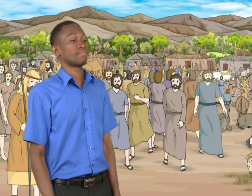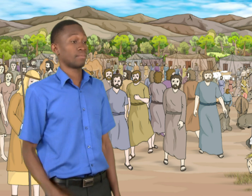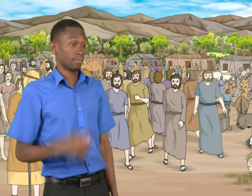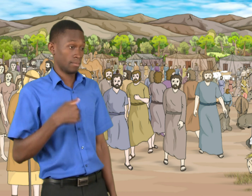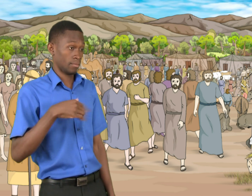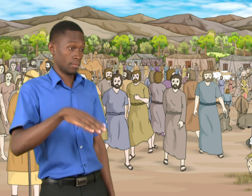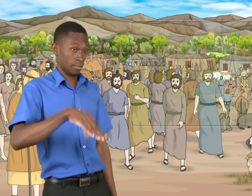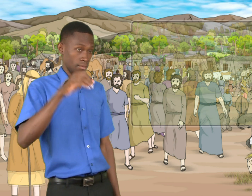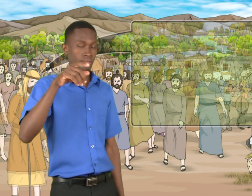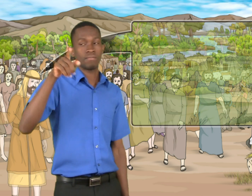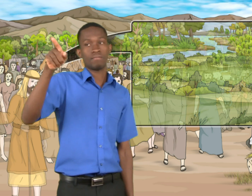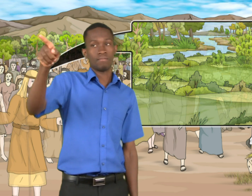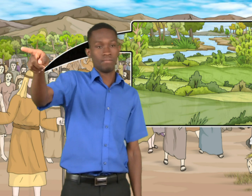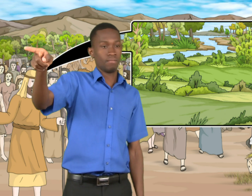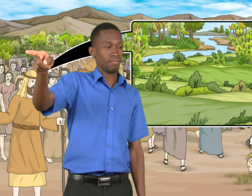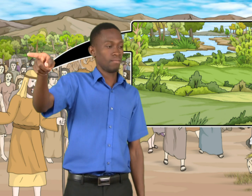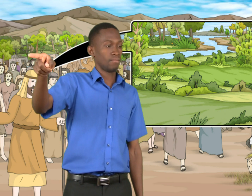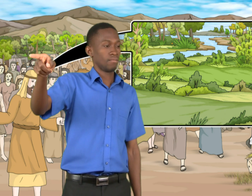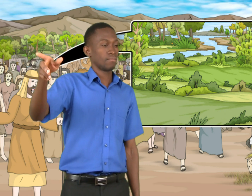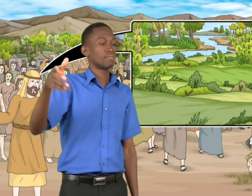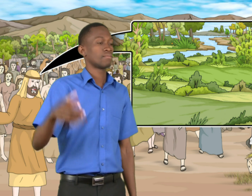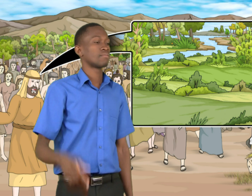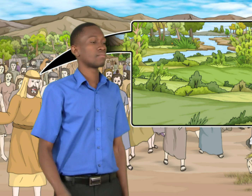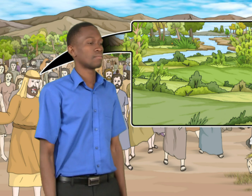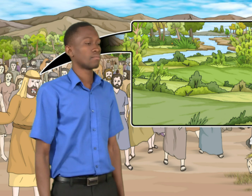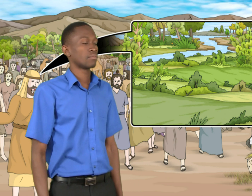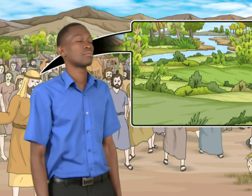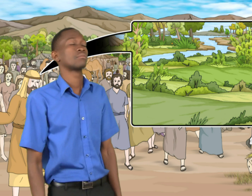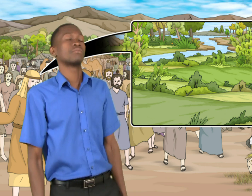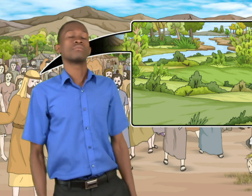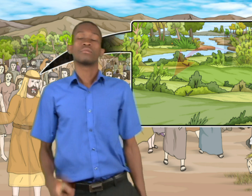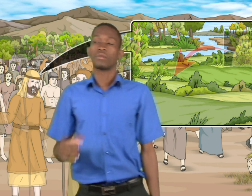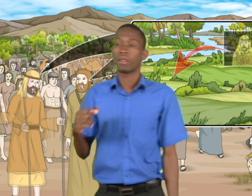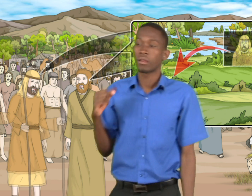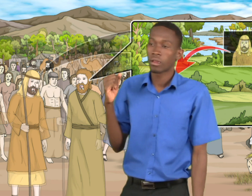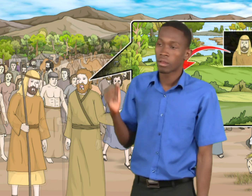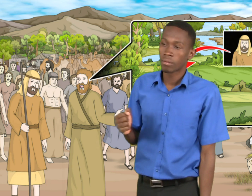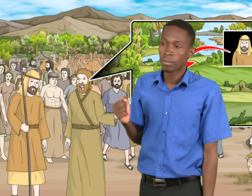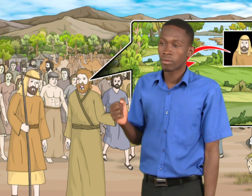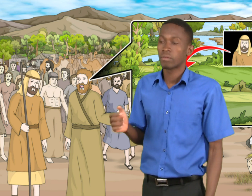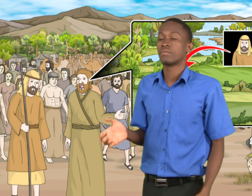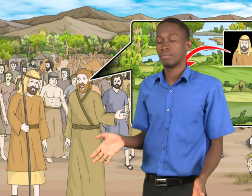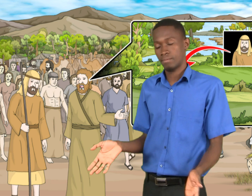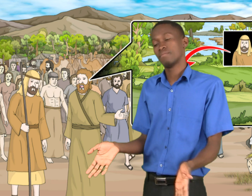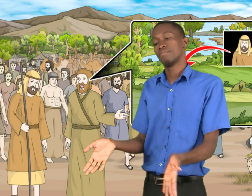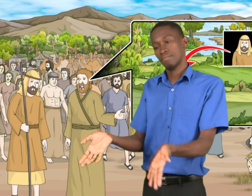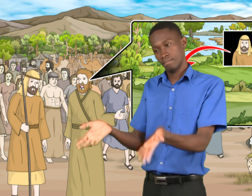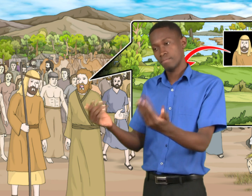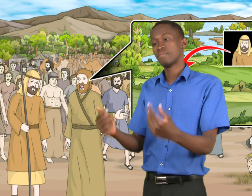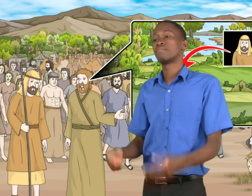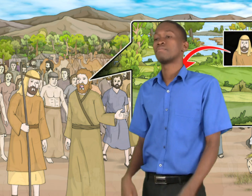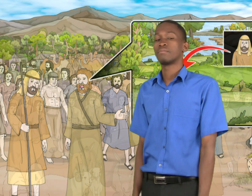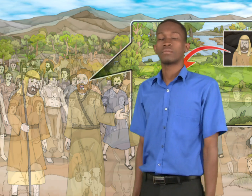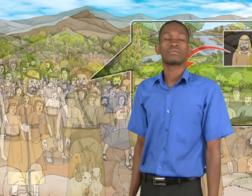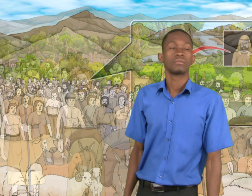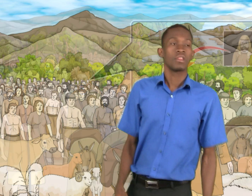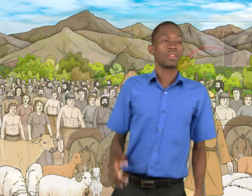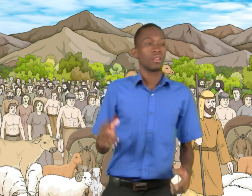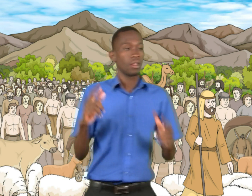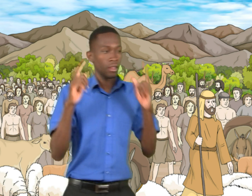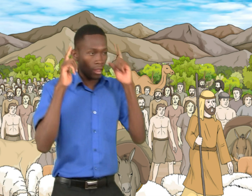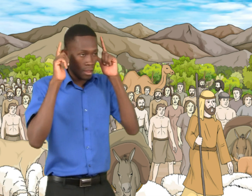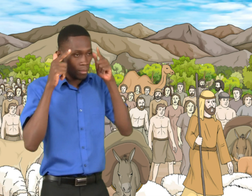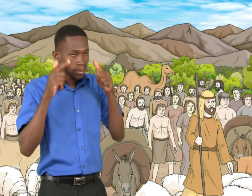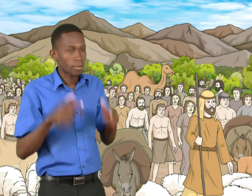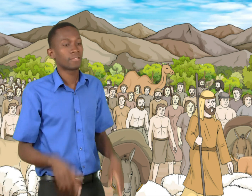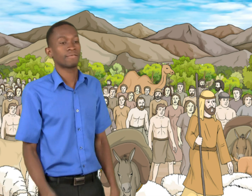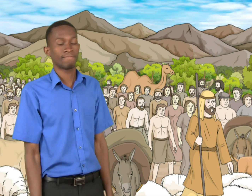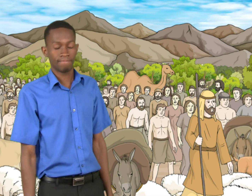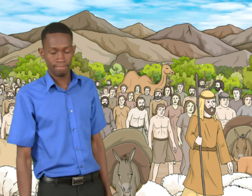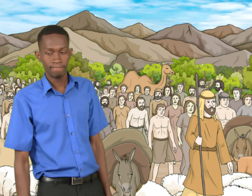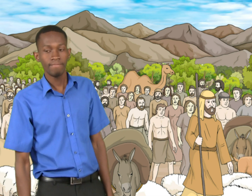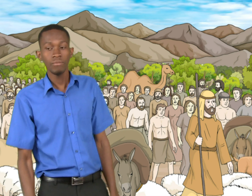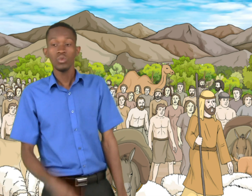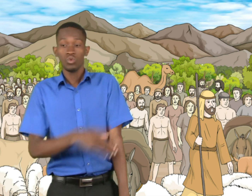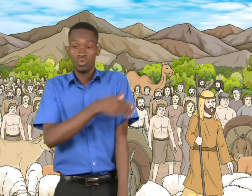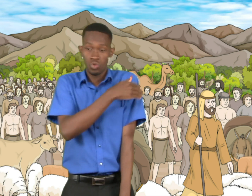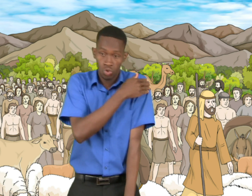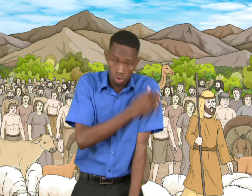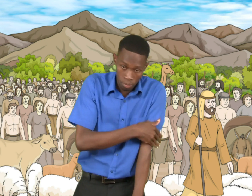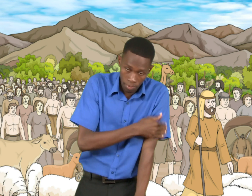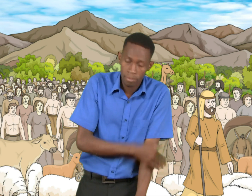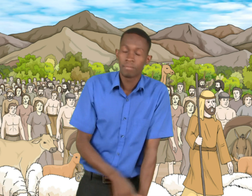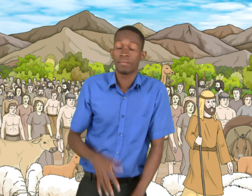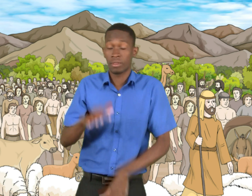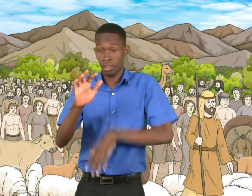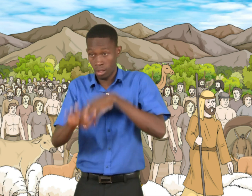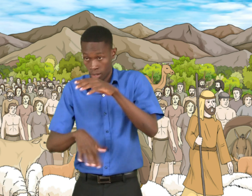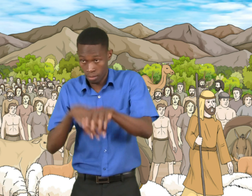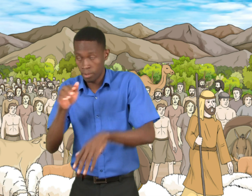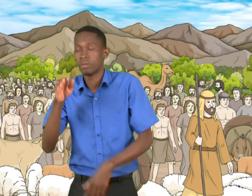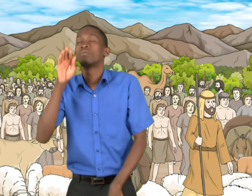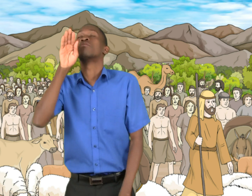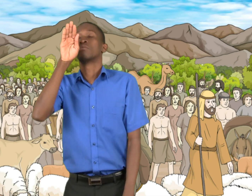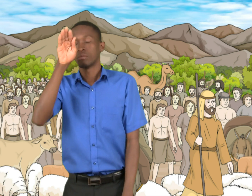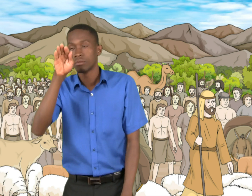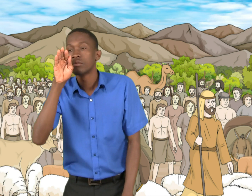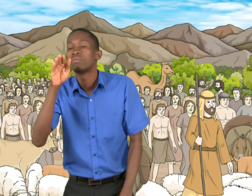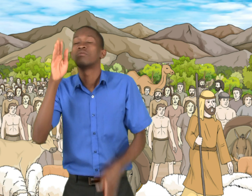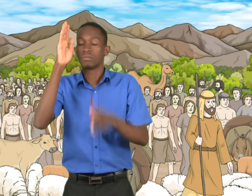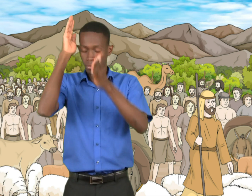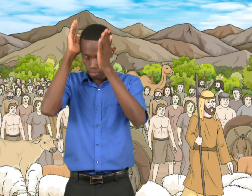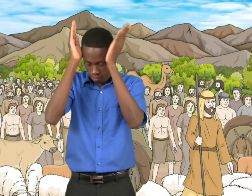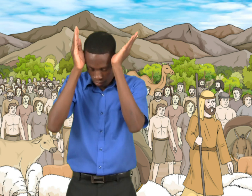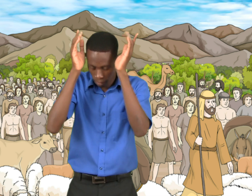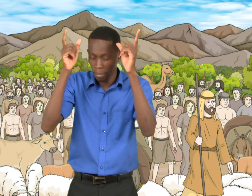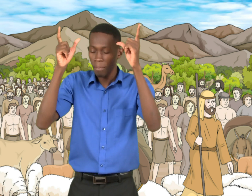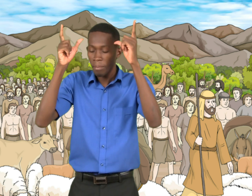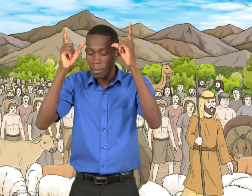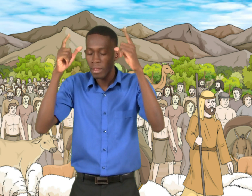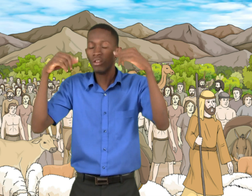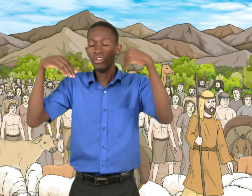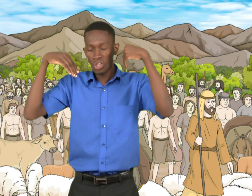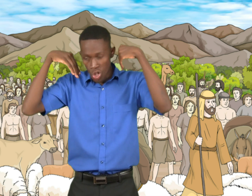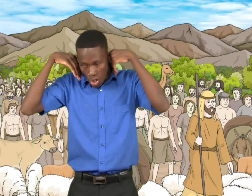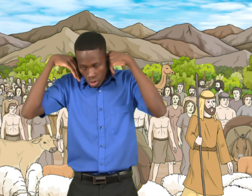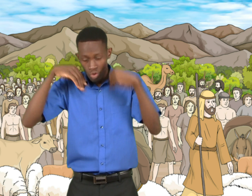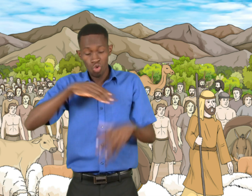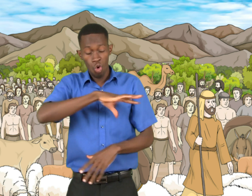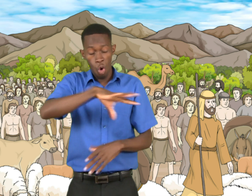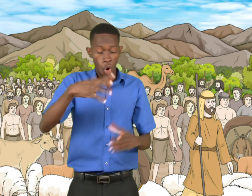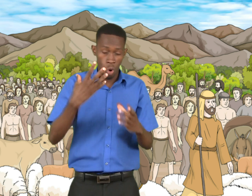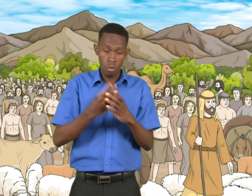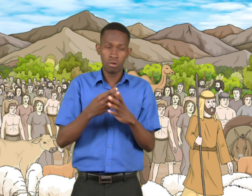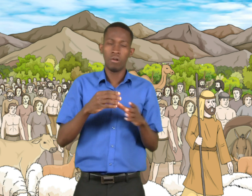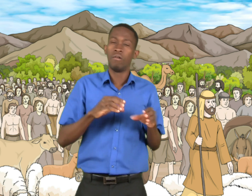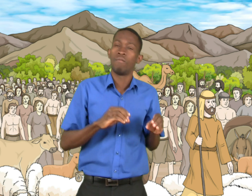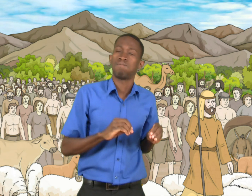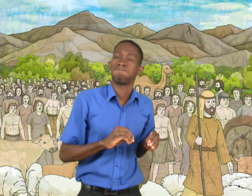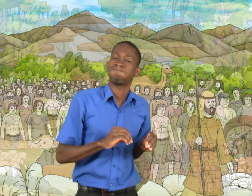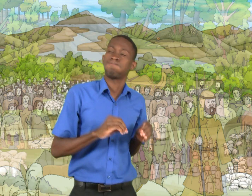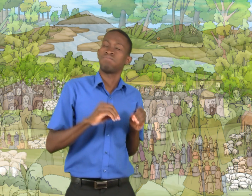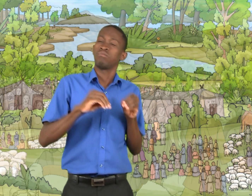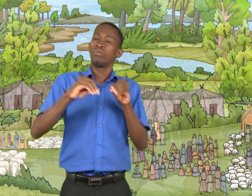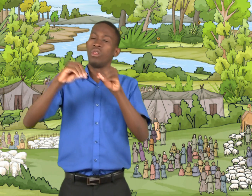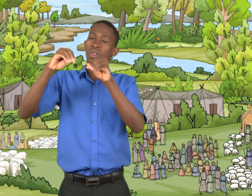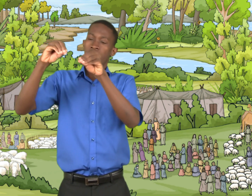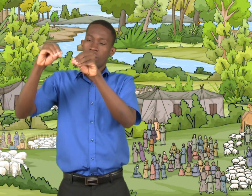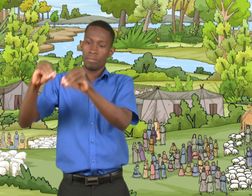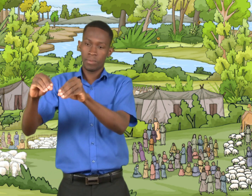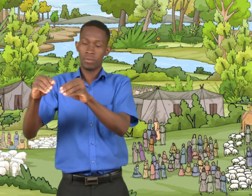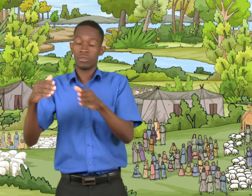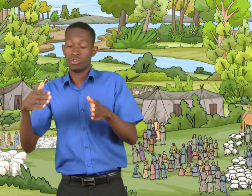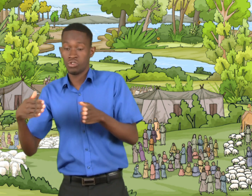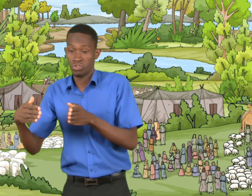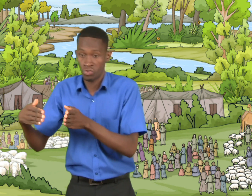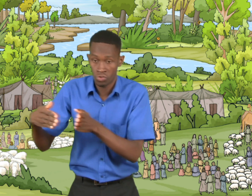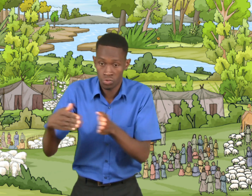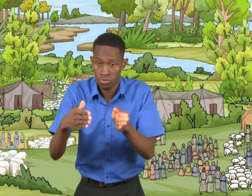(This was before the LORD destroyed Sodom and Gomorrah.) So Lot chose the whole plain of the Jordan for himself and set out toward the east. And Abram and Lot parted company.